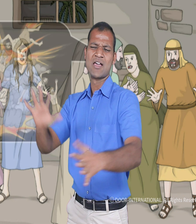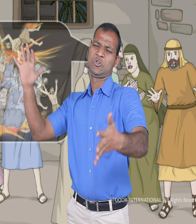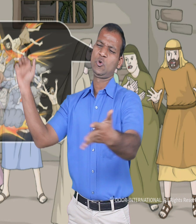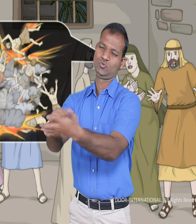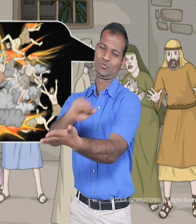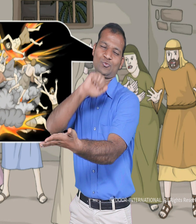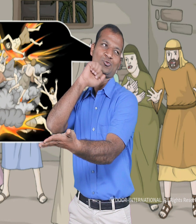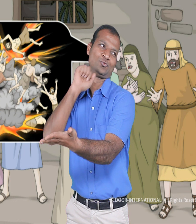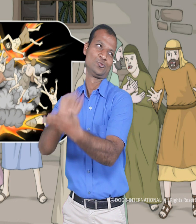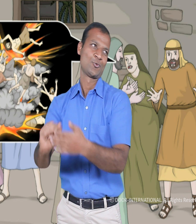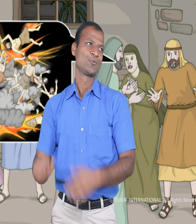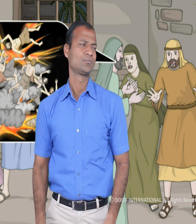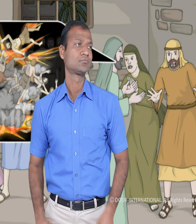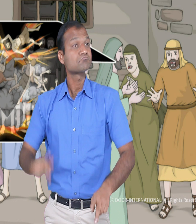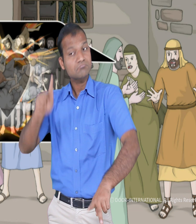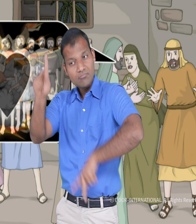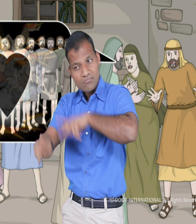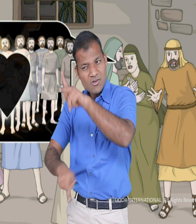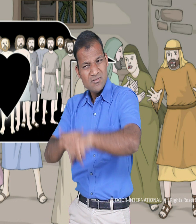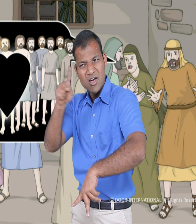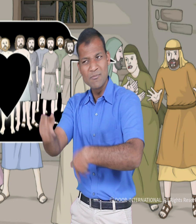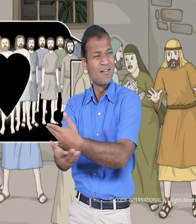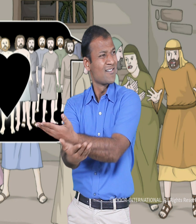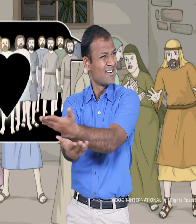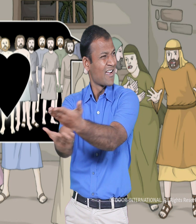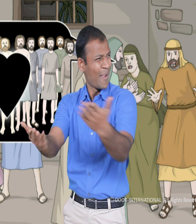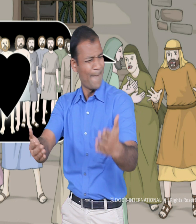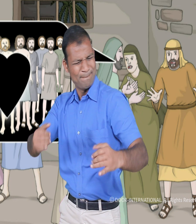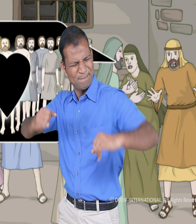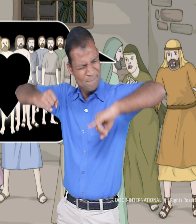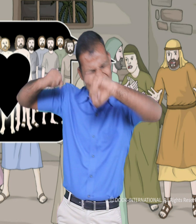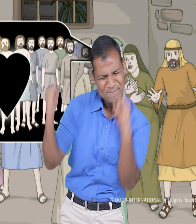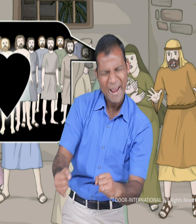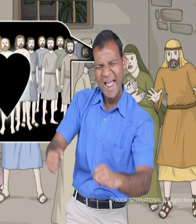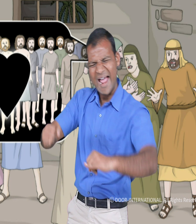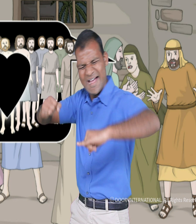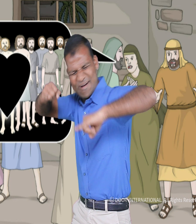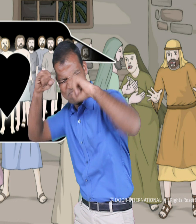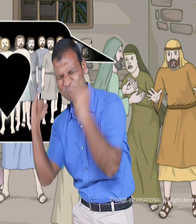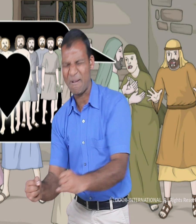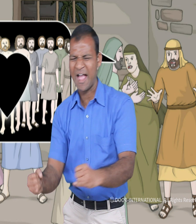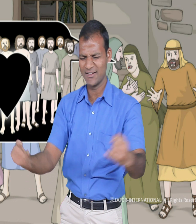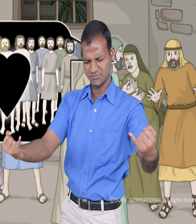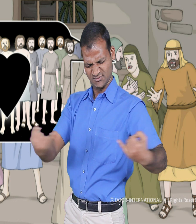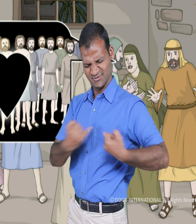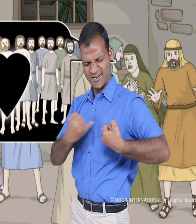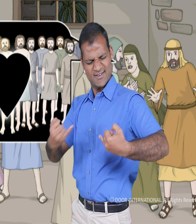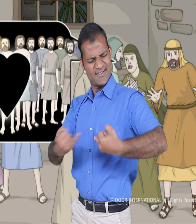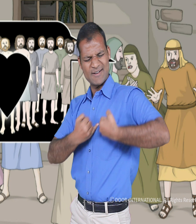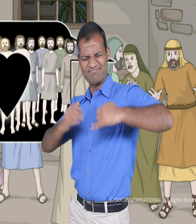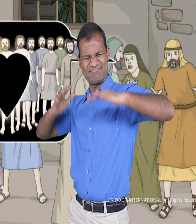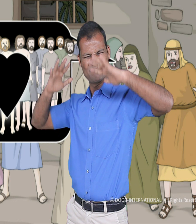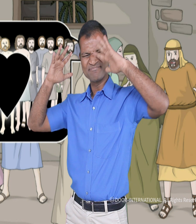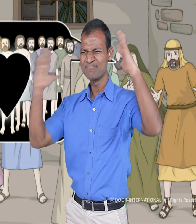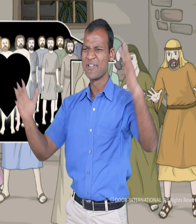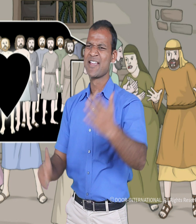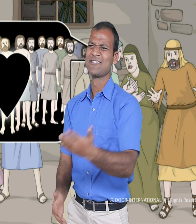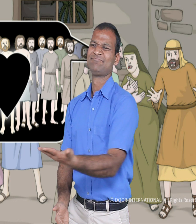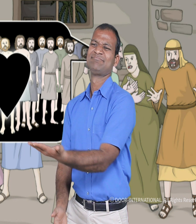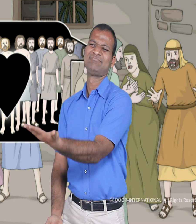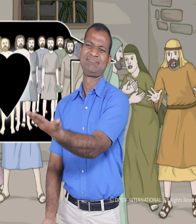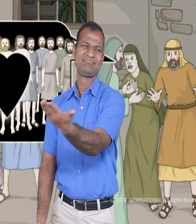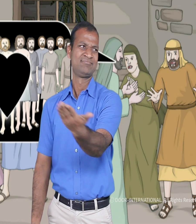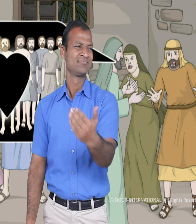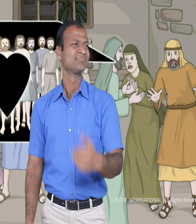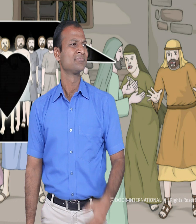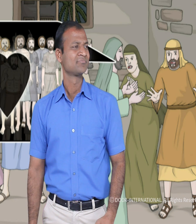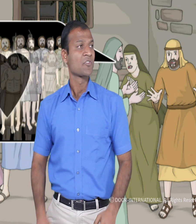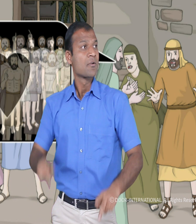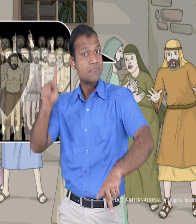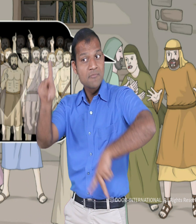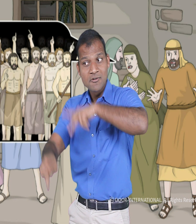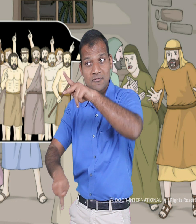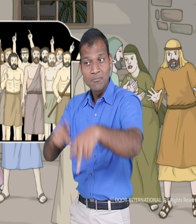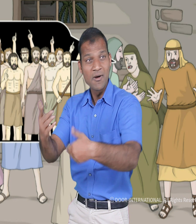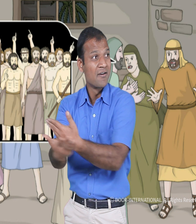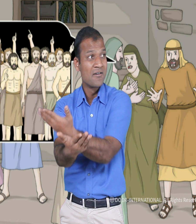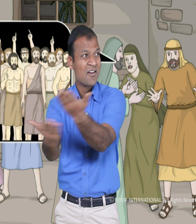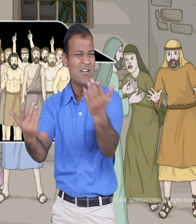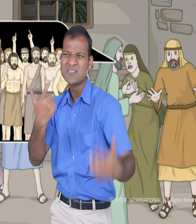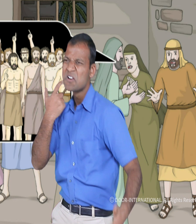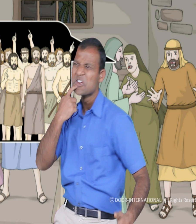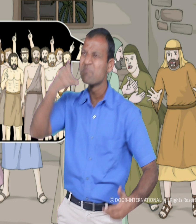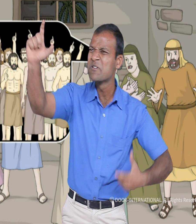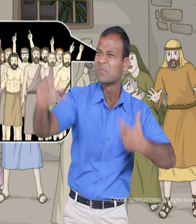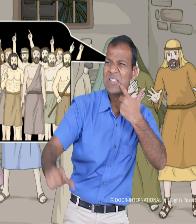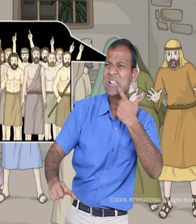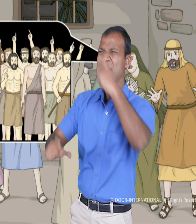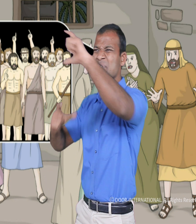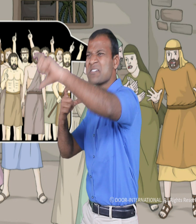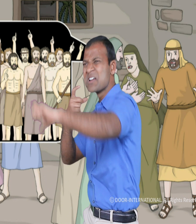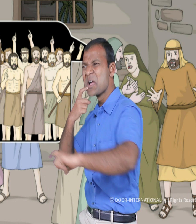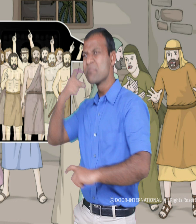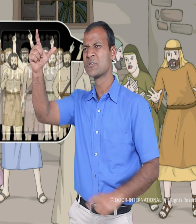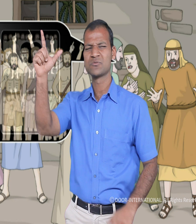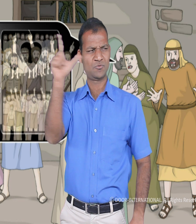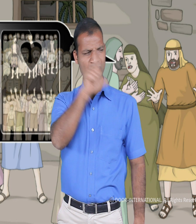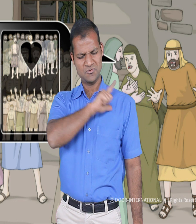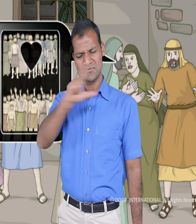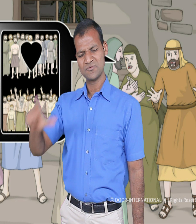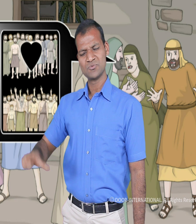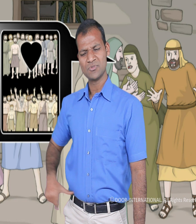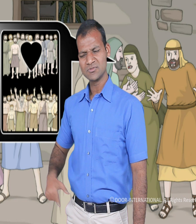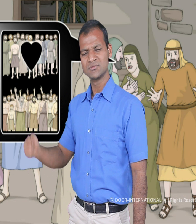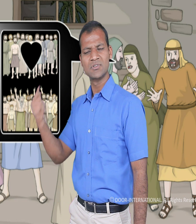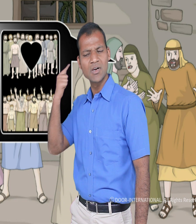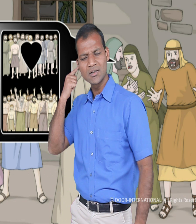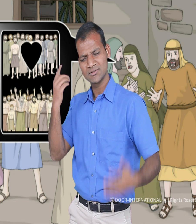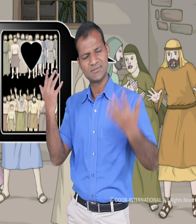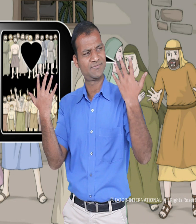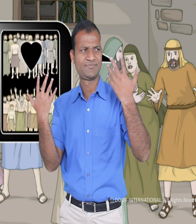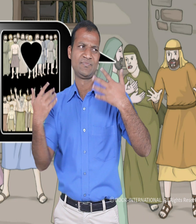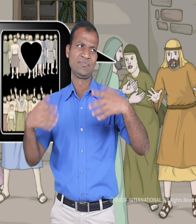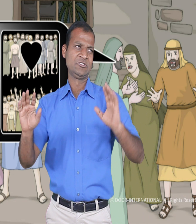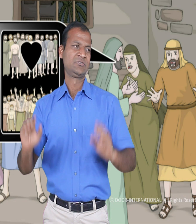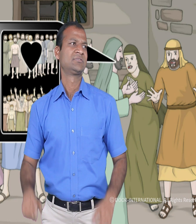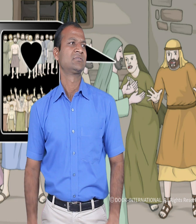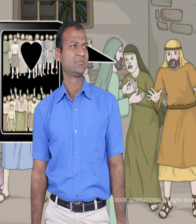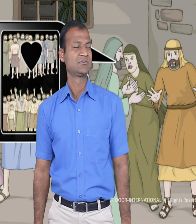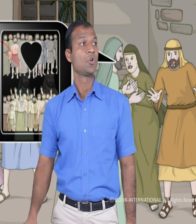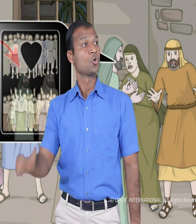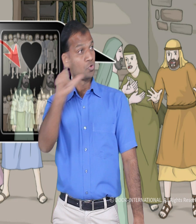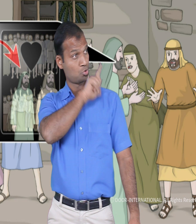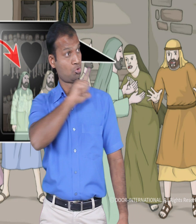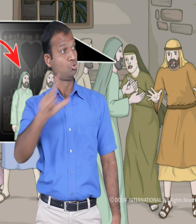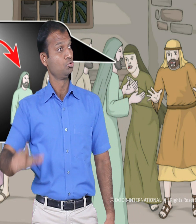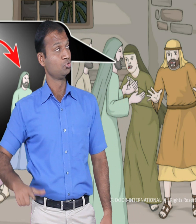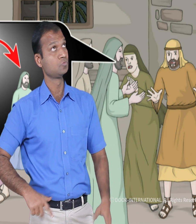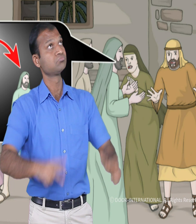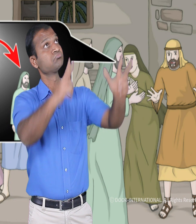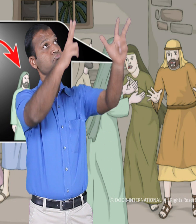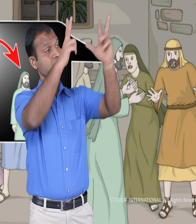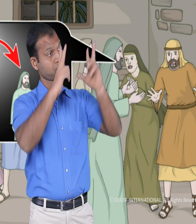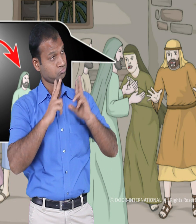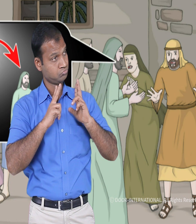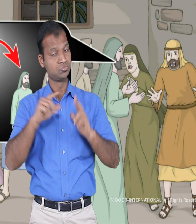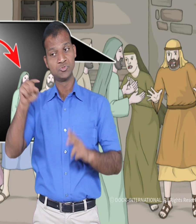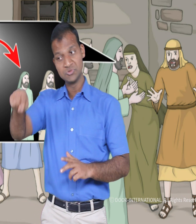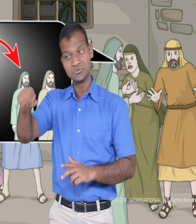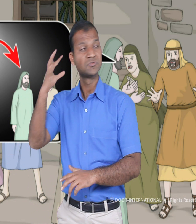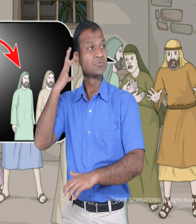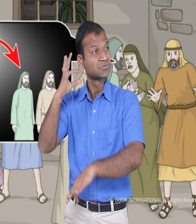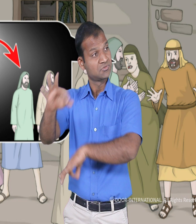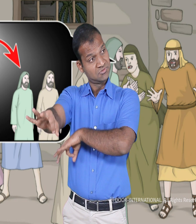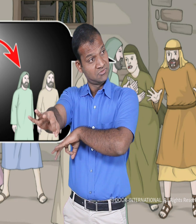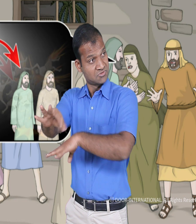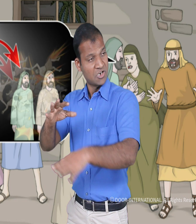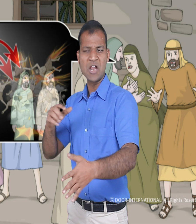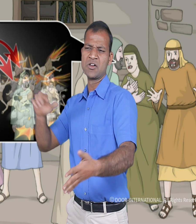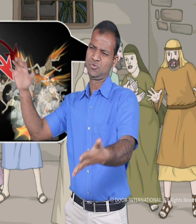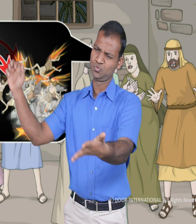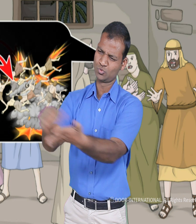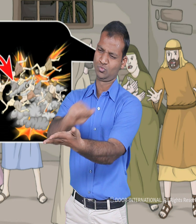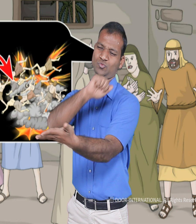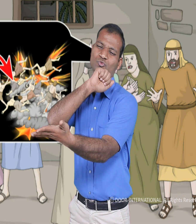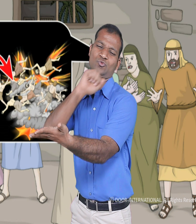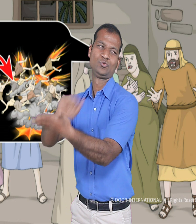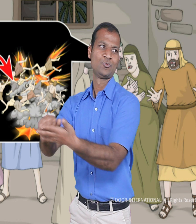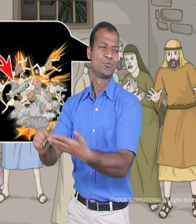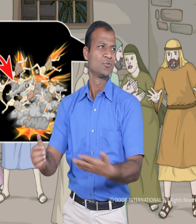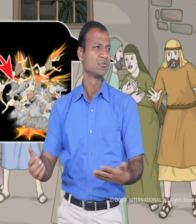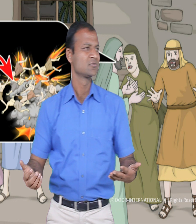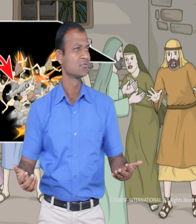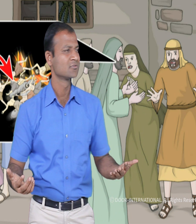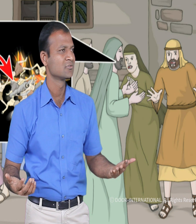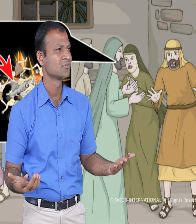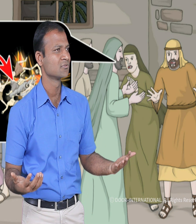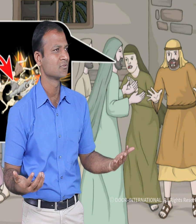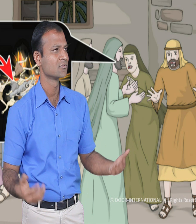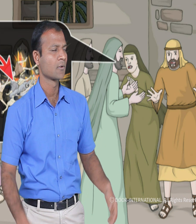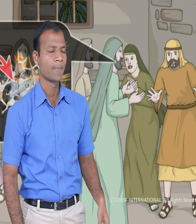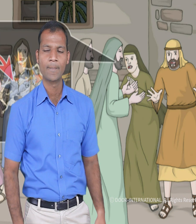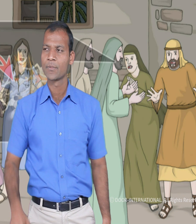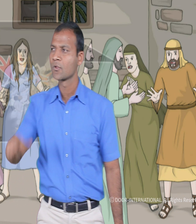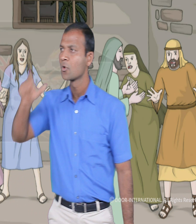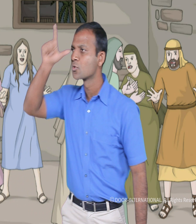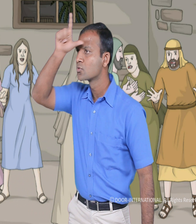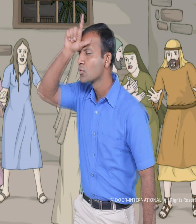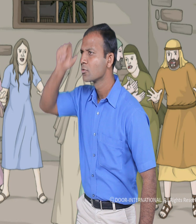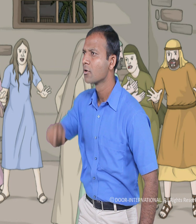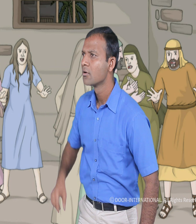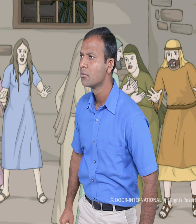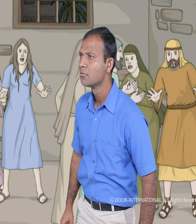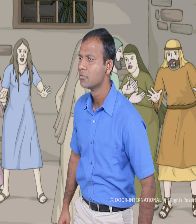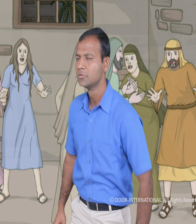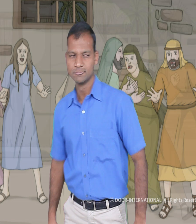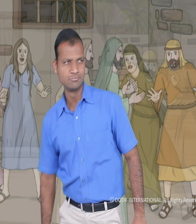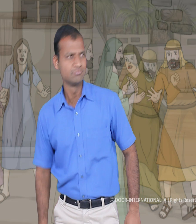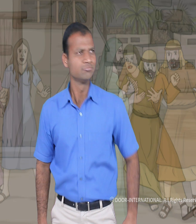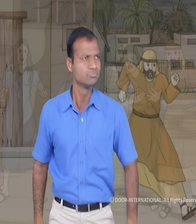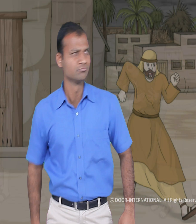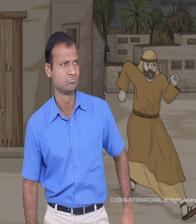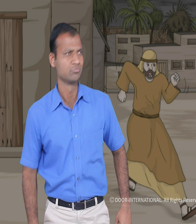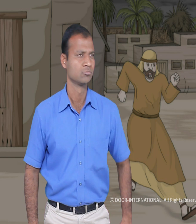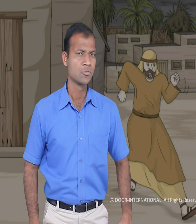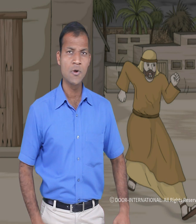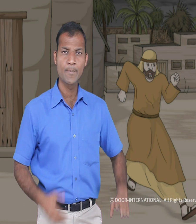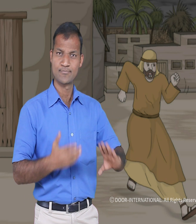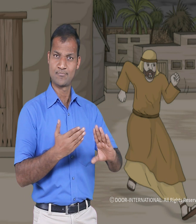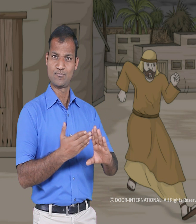For the outcry to the LORD against its people is so great that He has sent us to destroy it.”